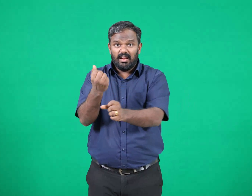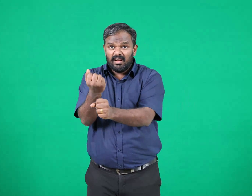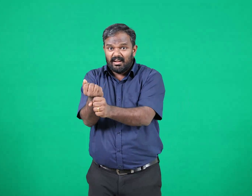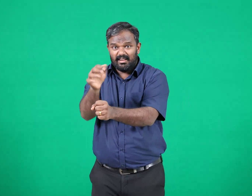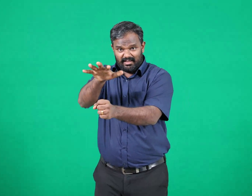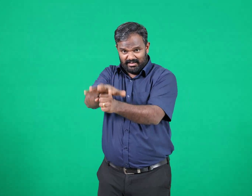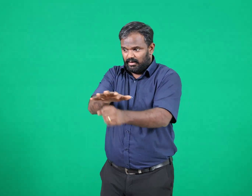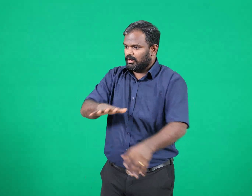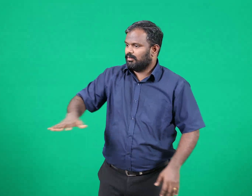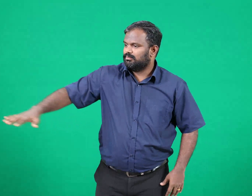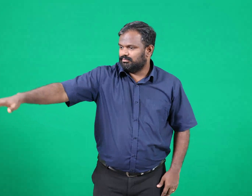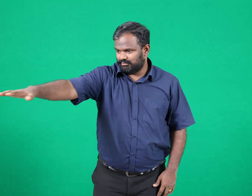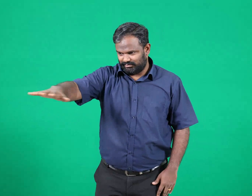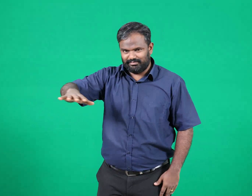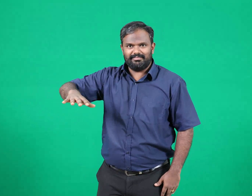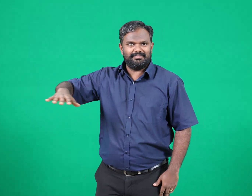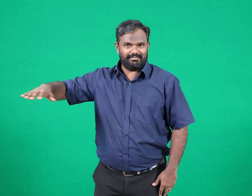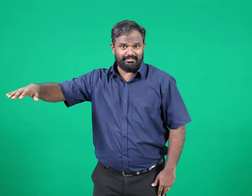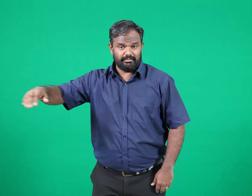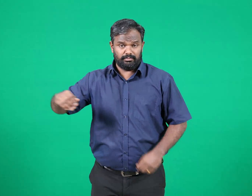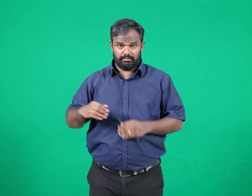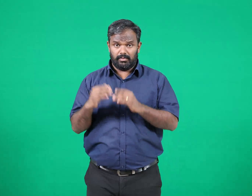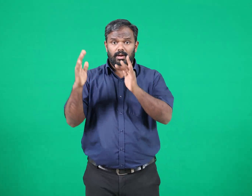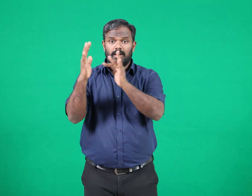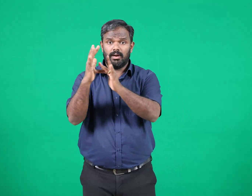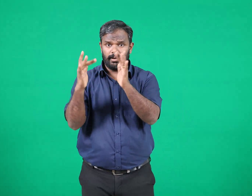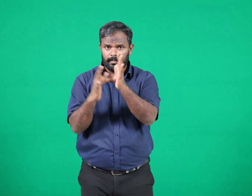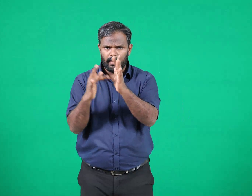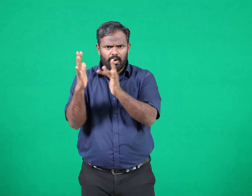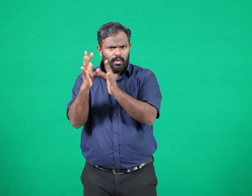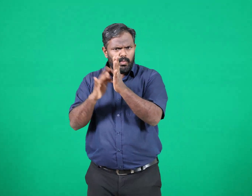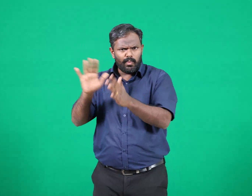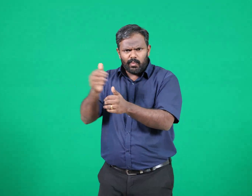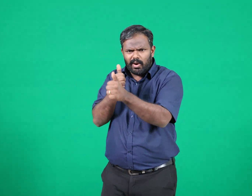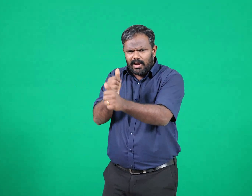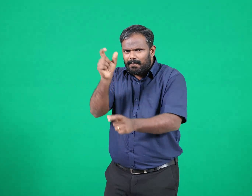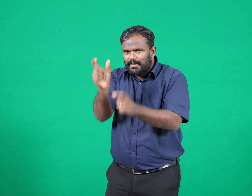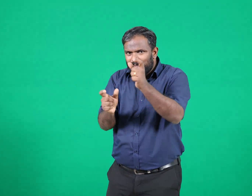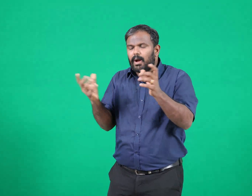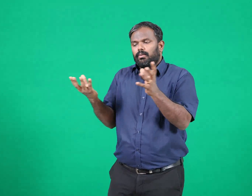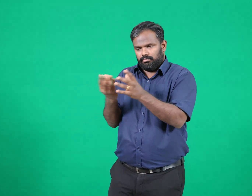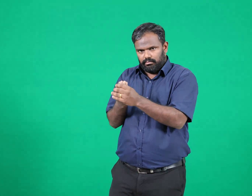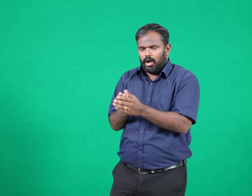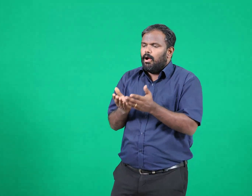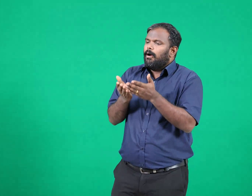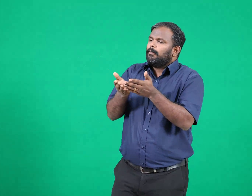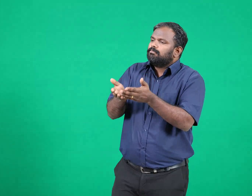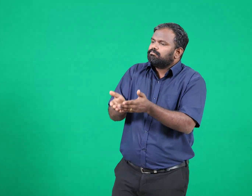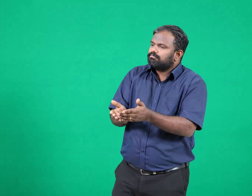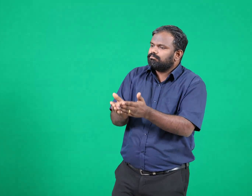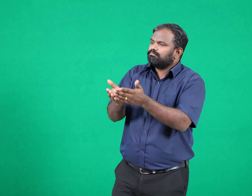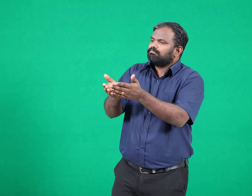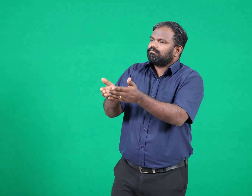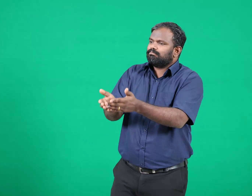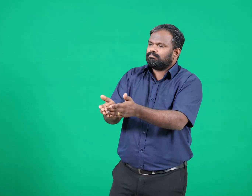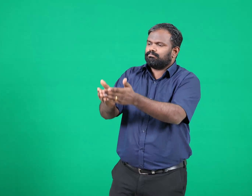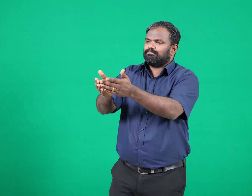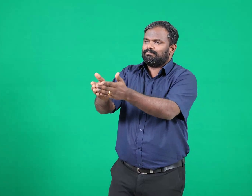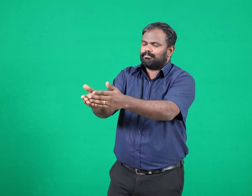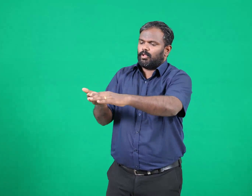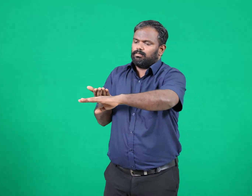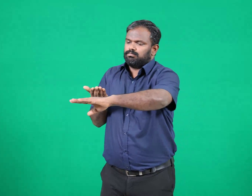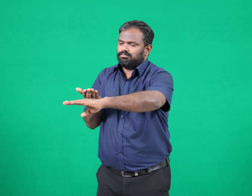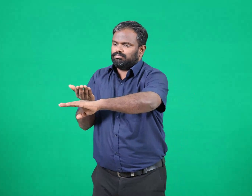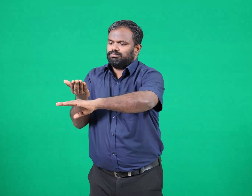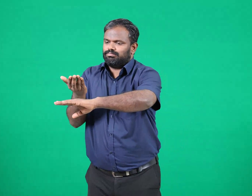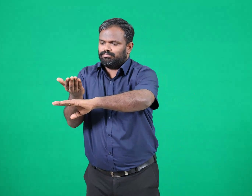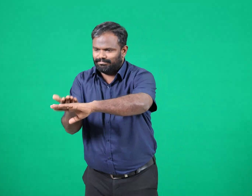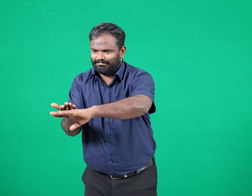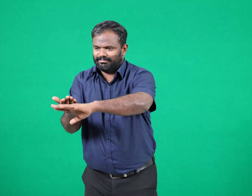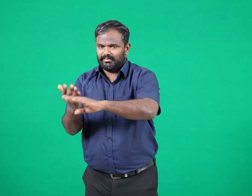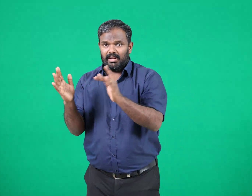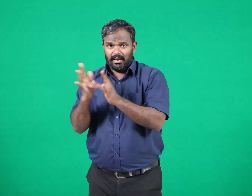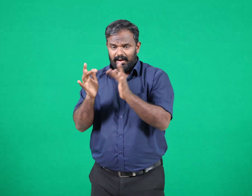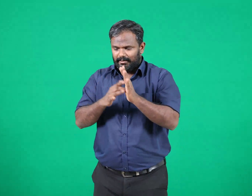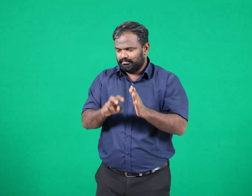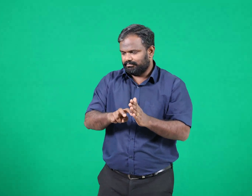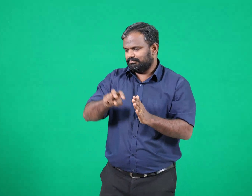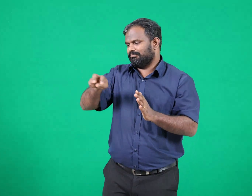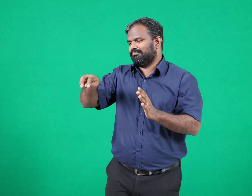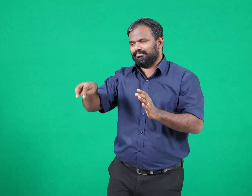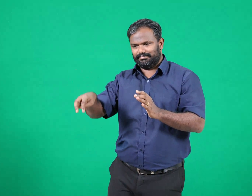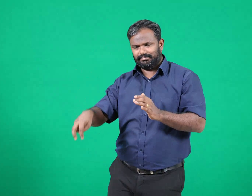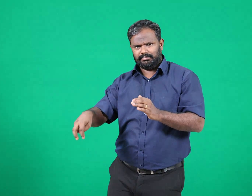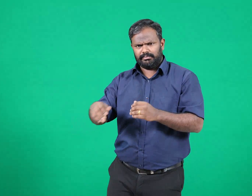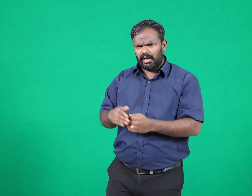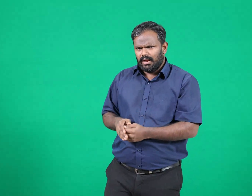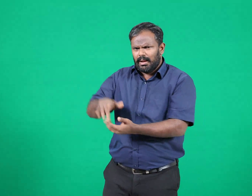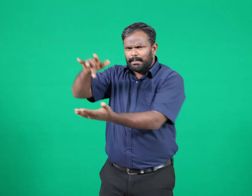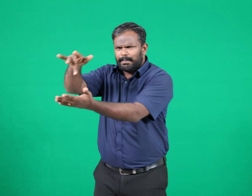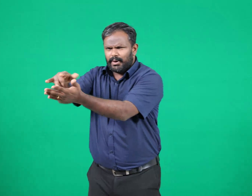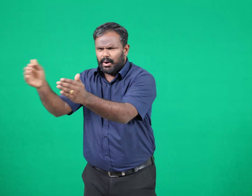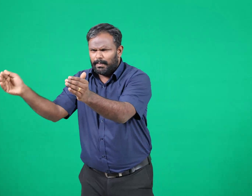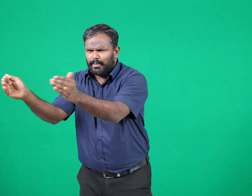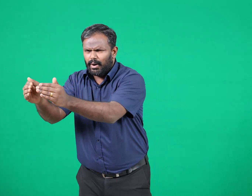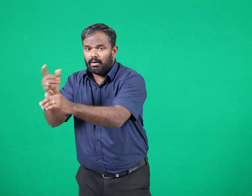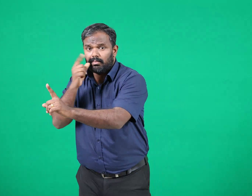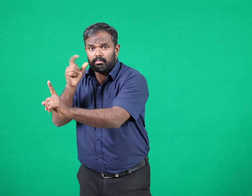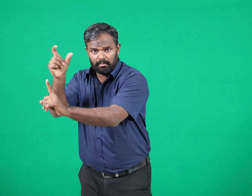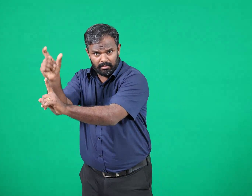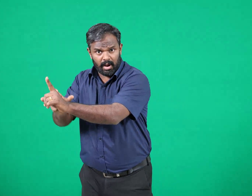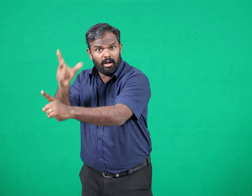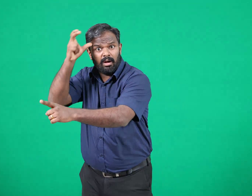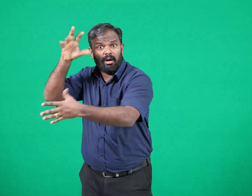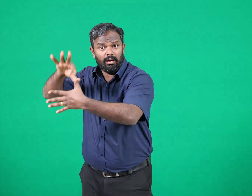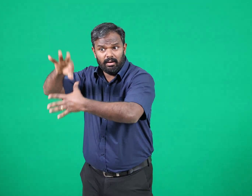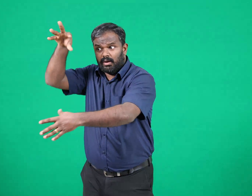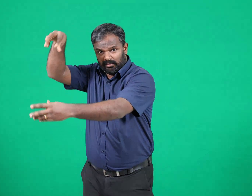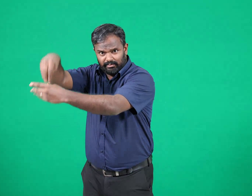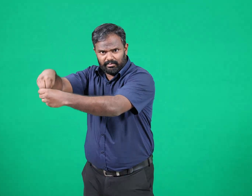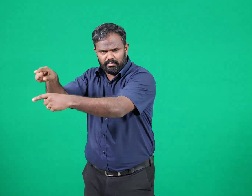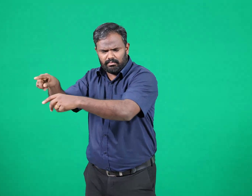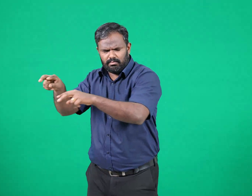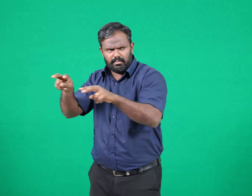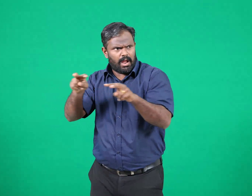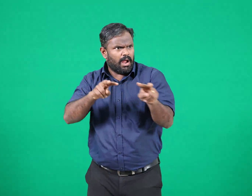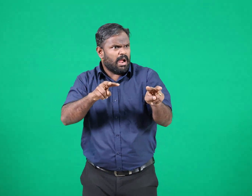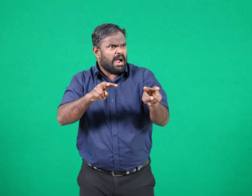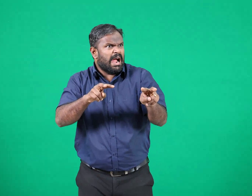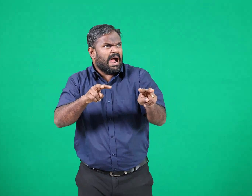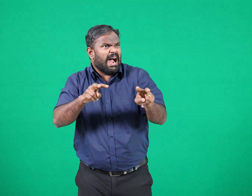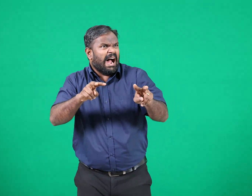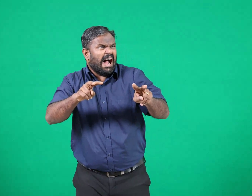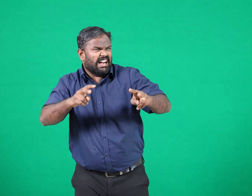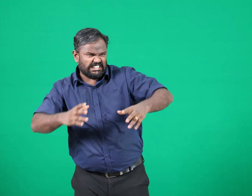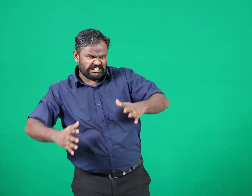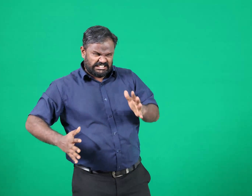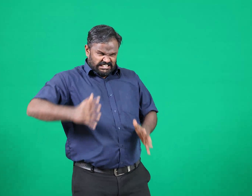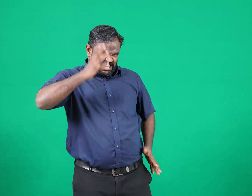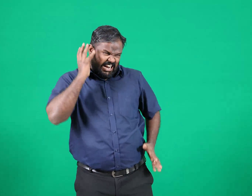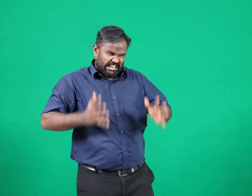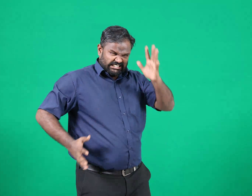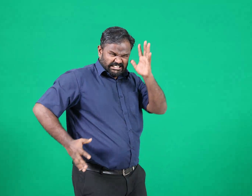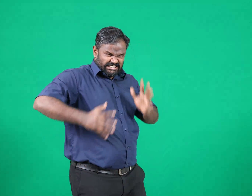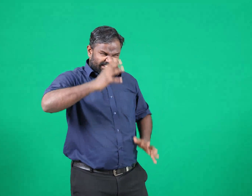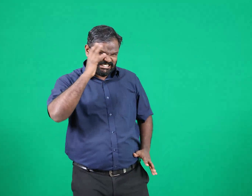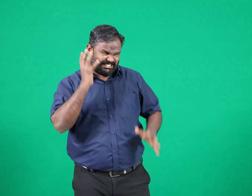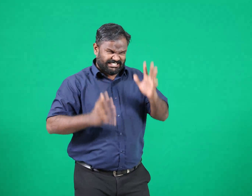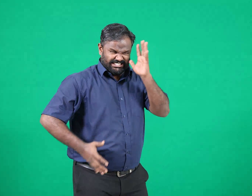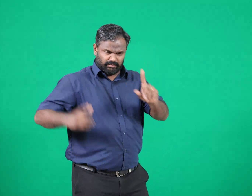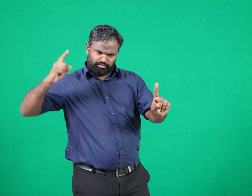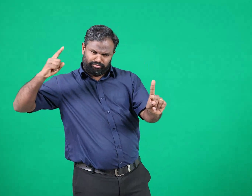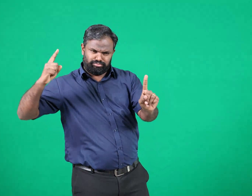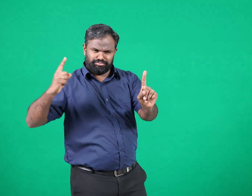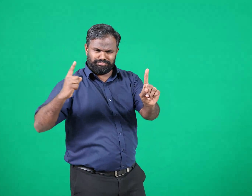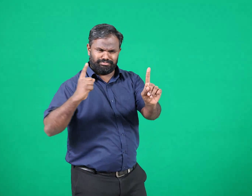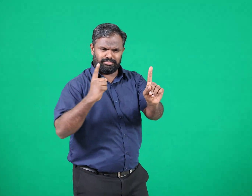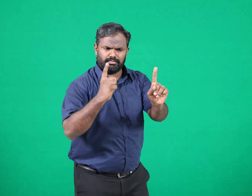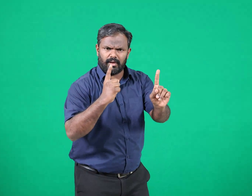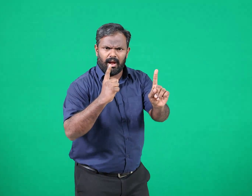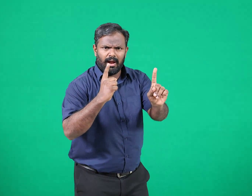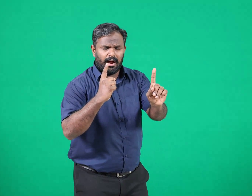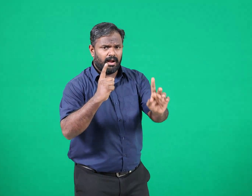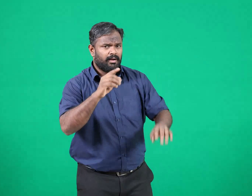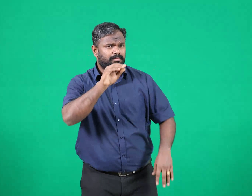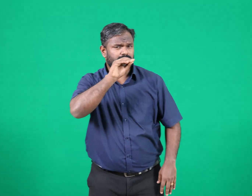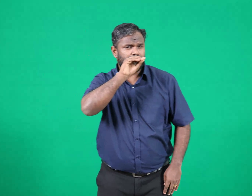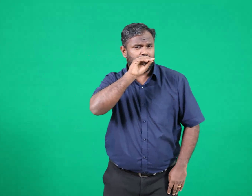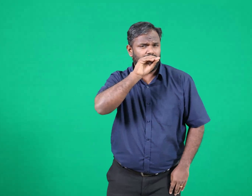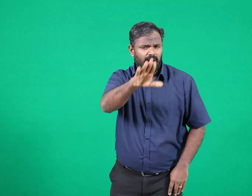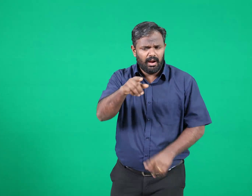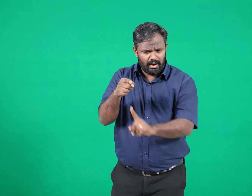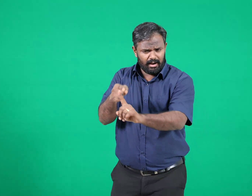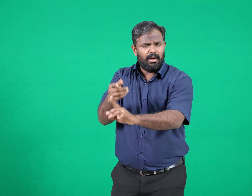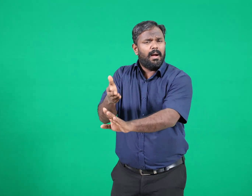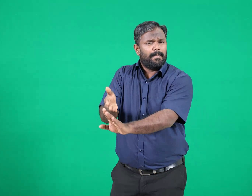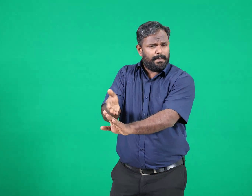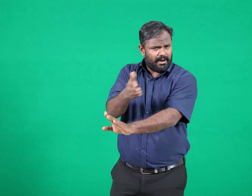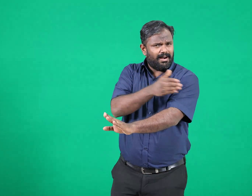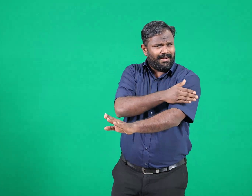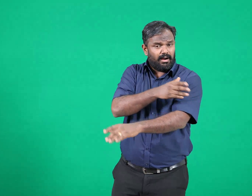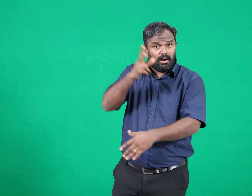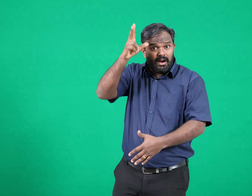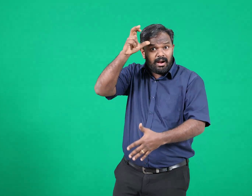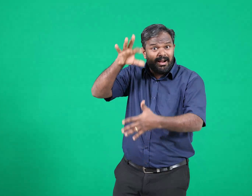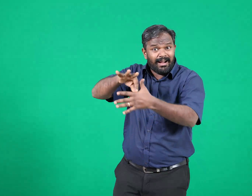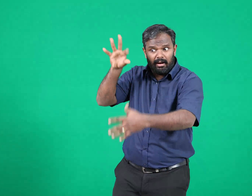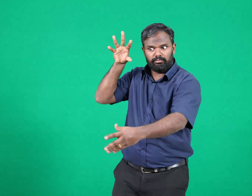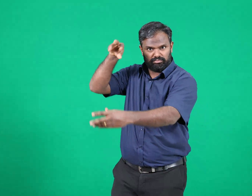When Jesus stepped ashore, He was met by a demon-possessed man from the town.